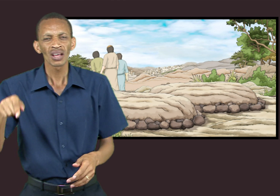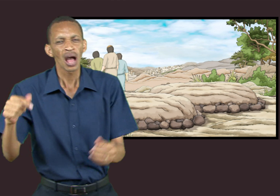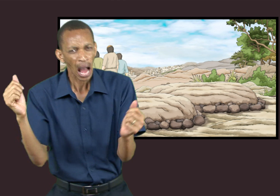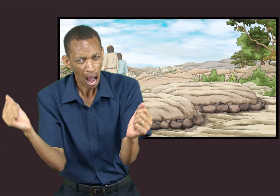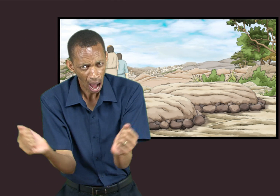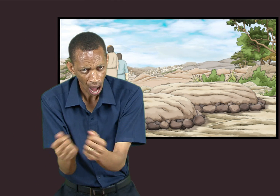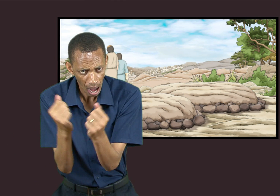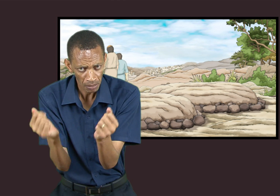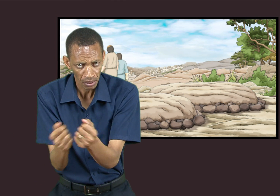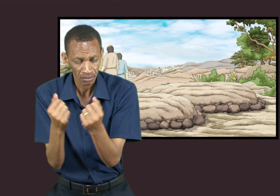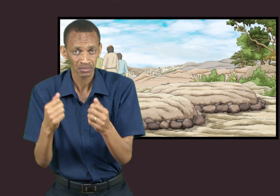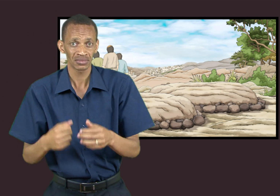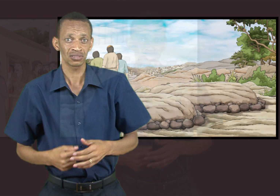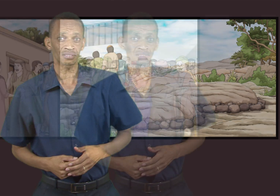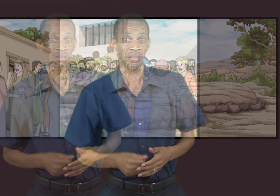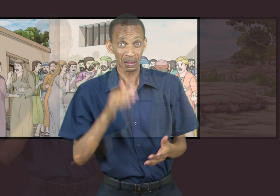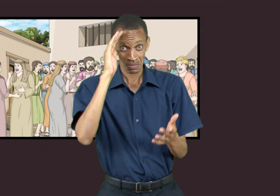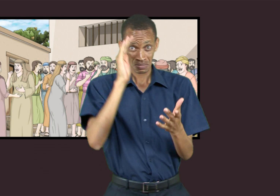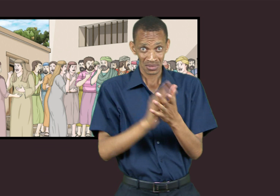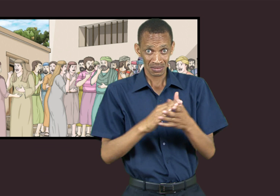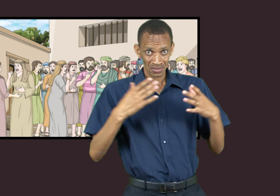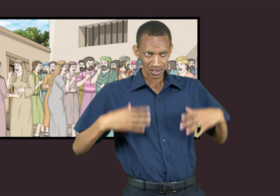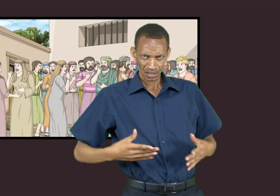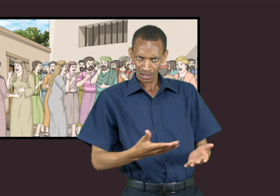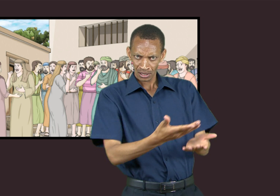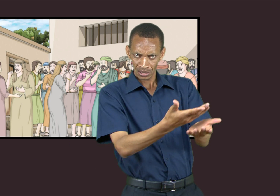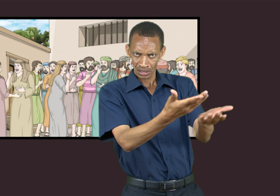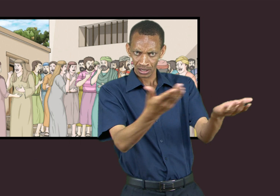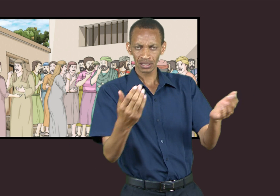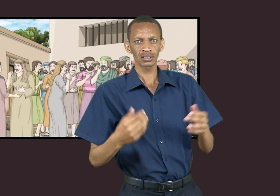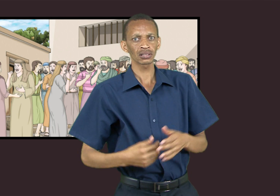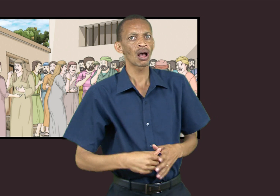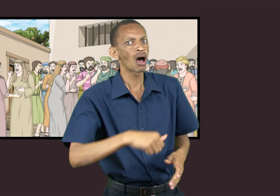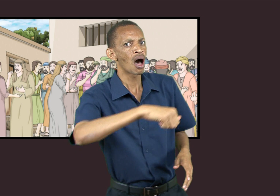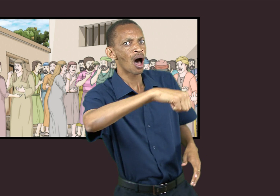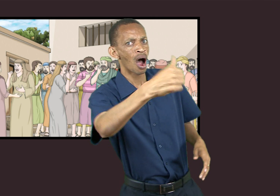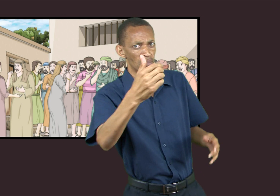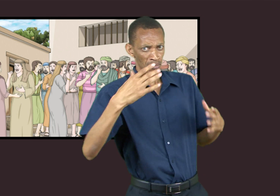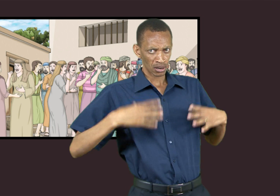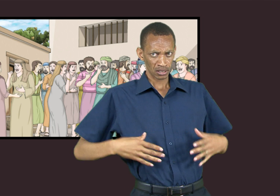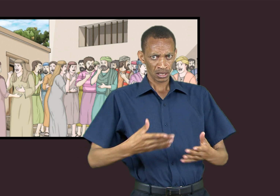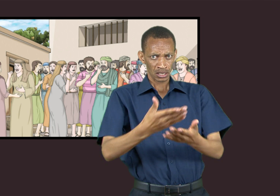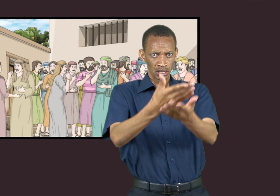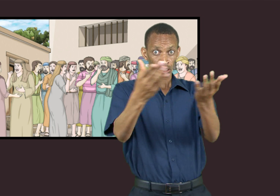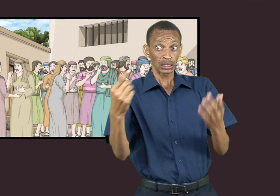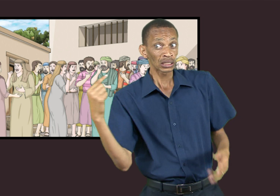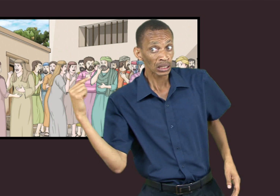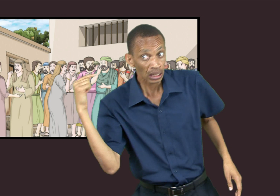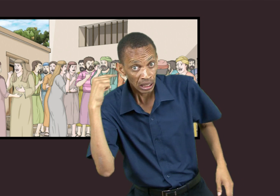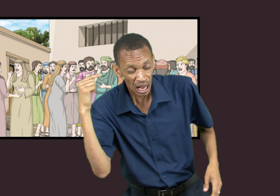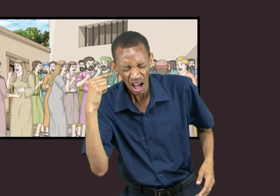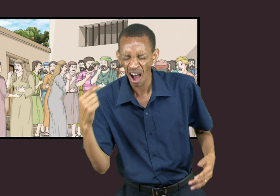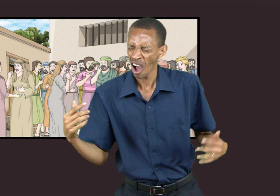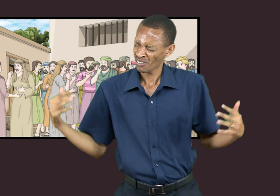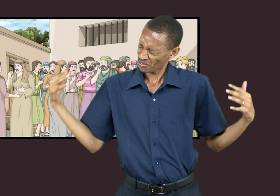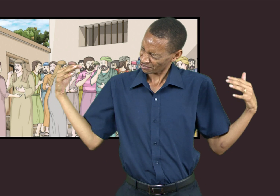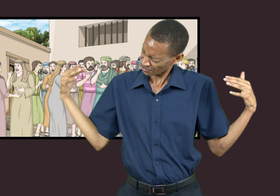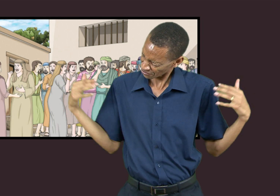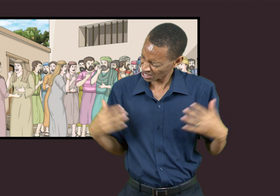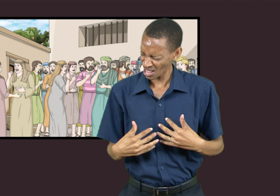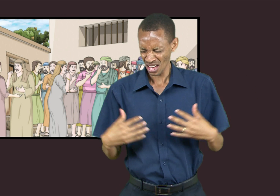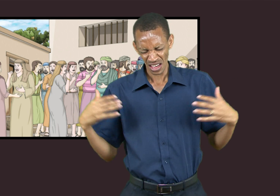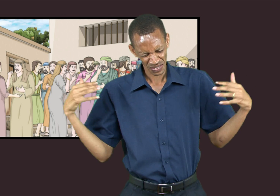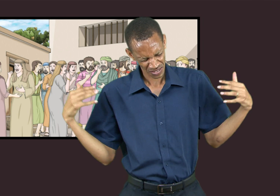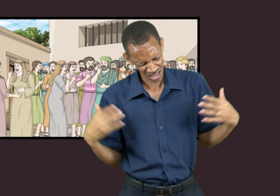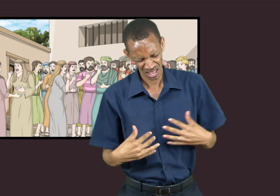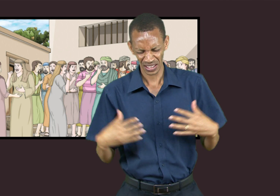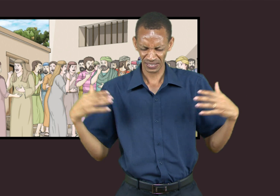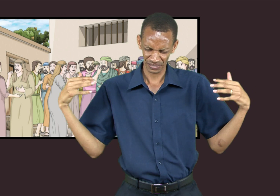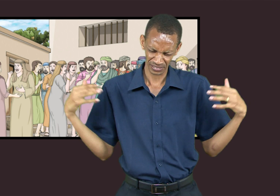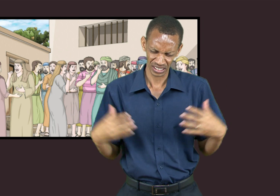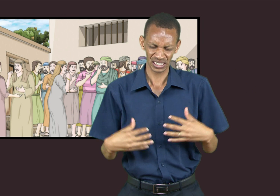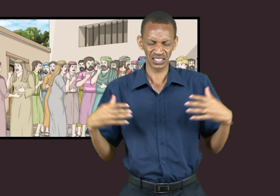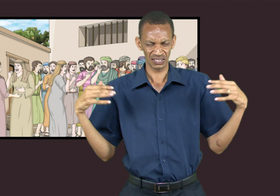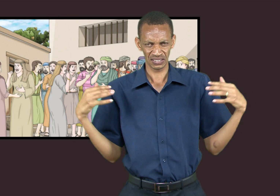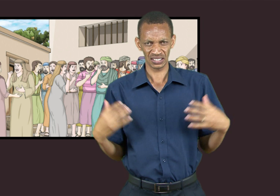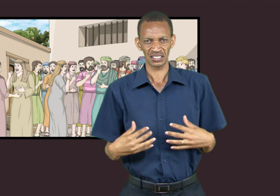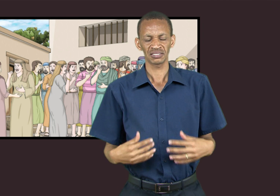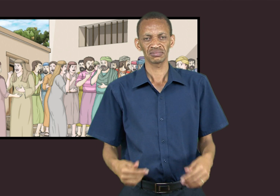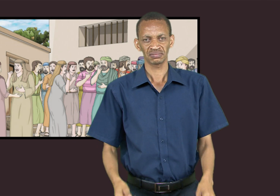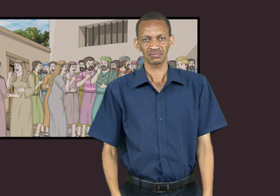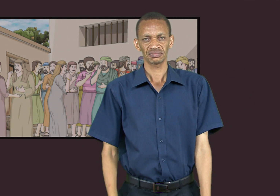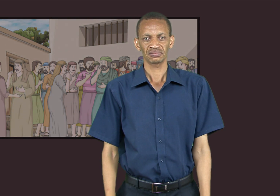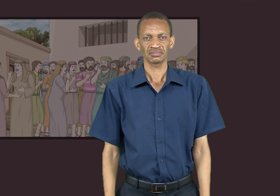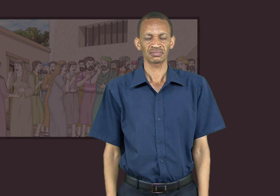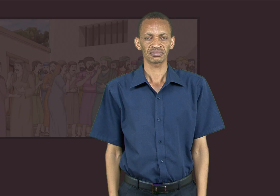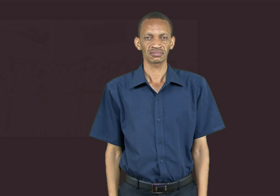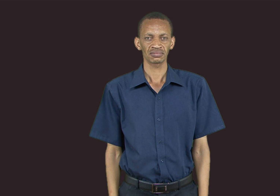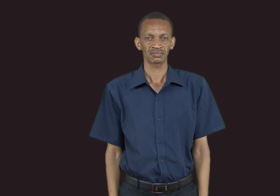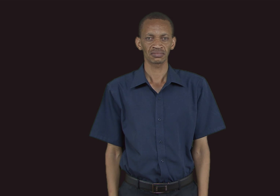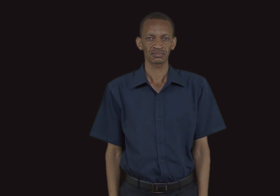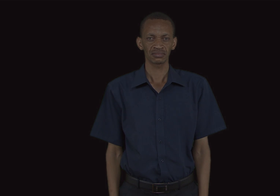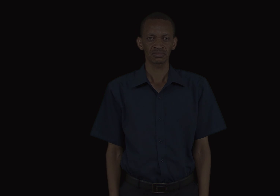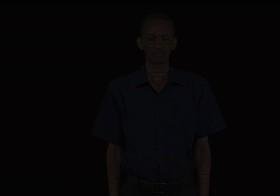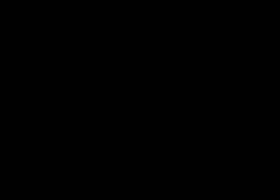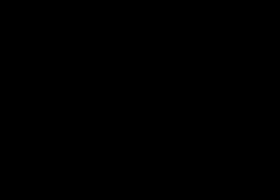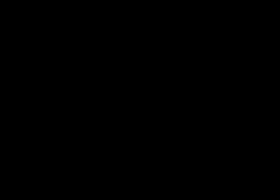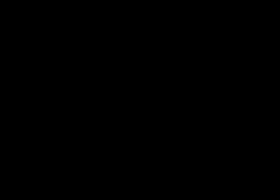And great fear came over the whole church and all who heard about these events.